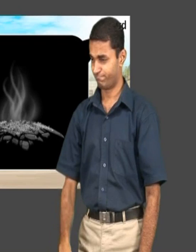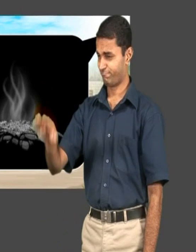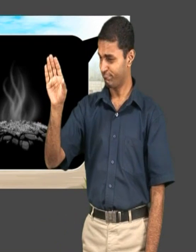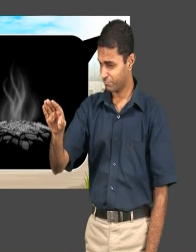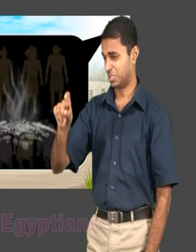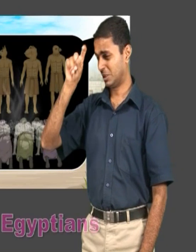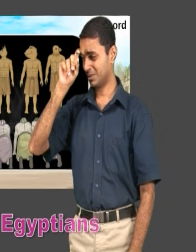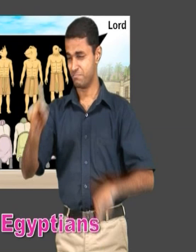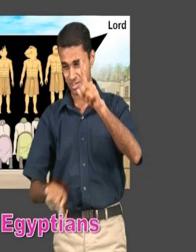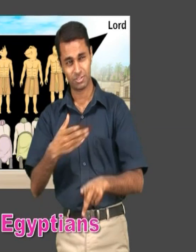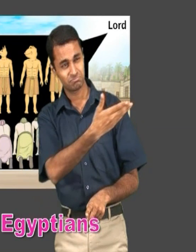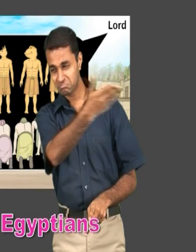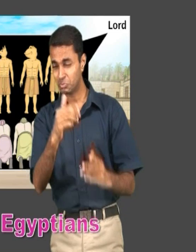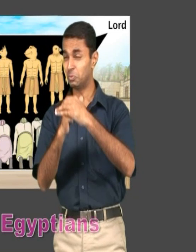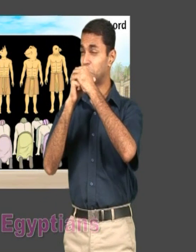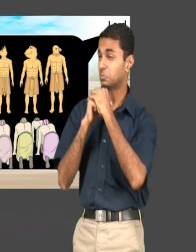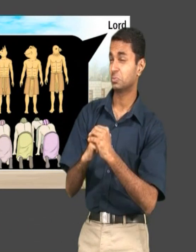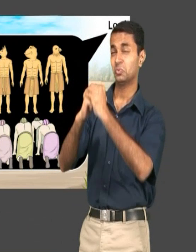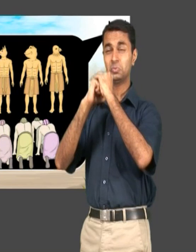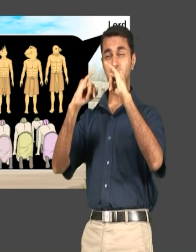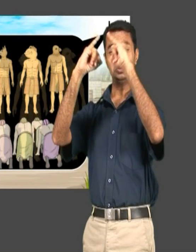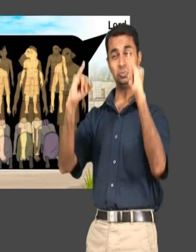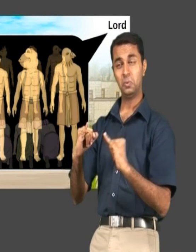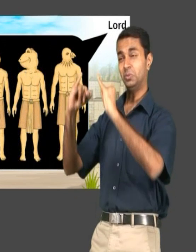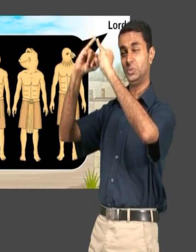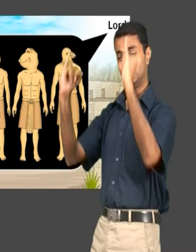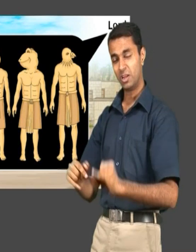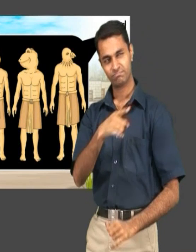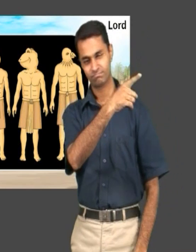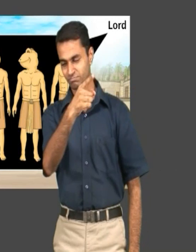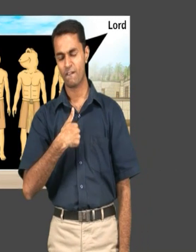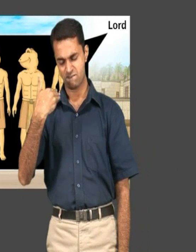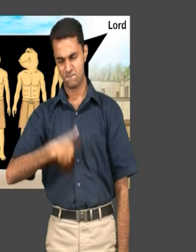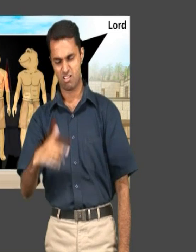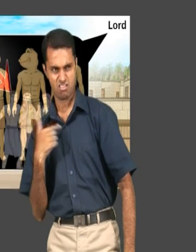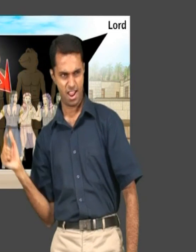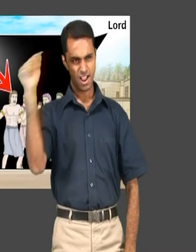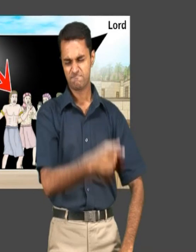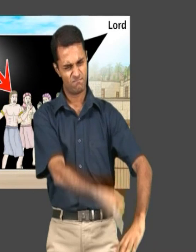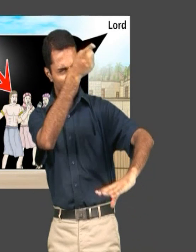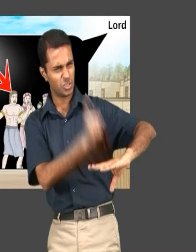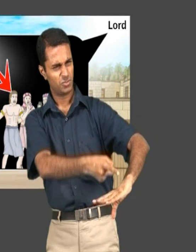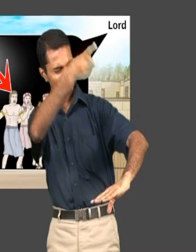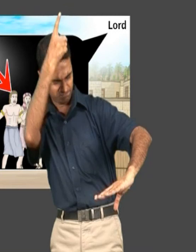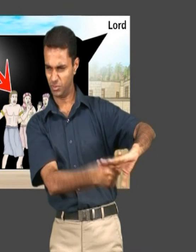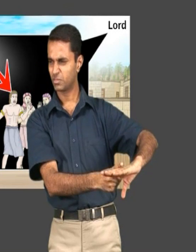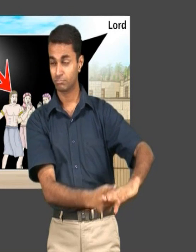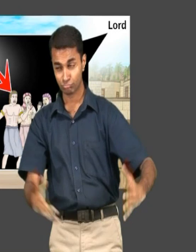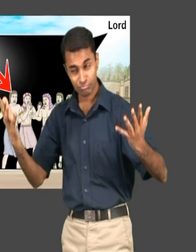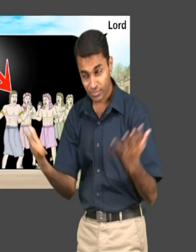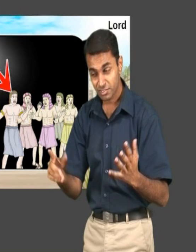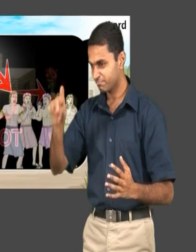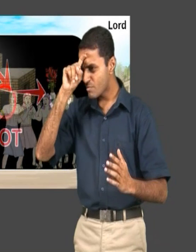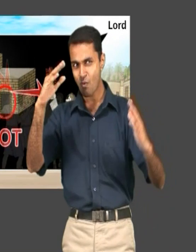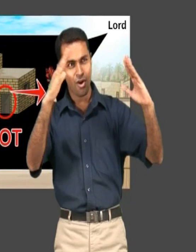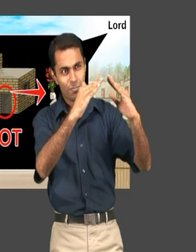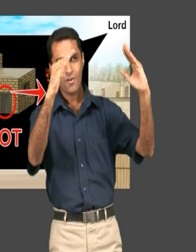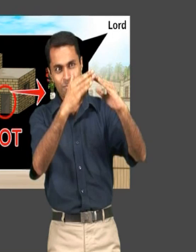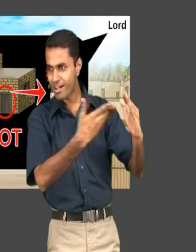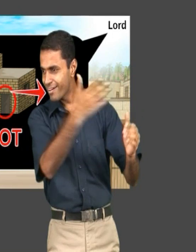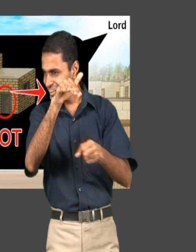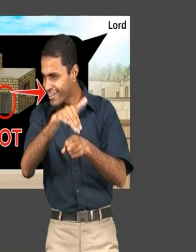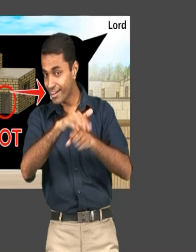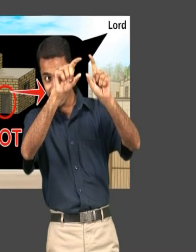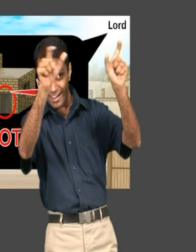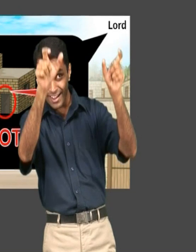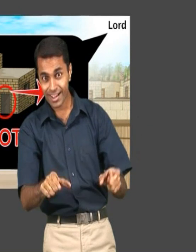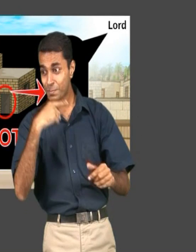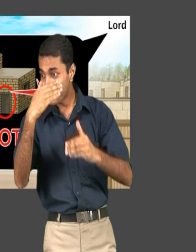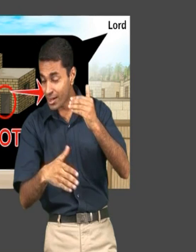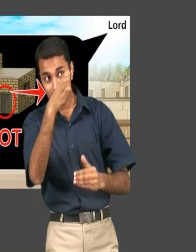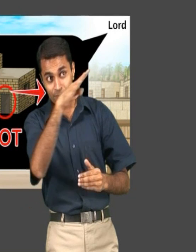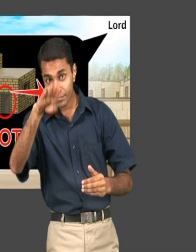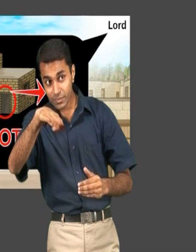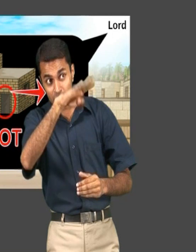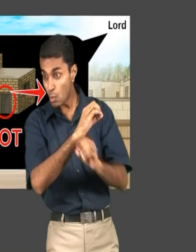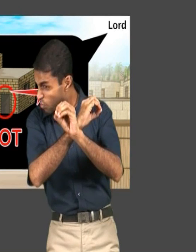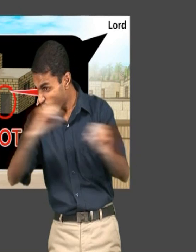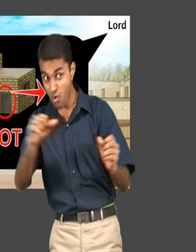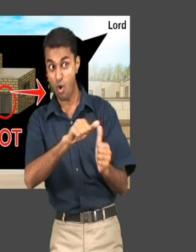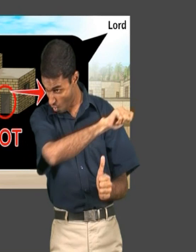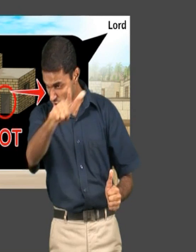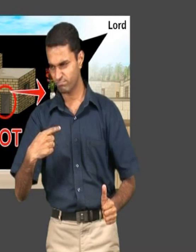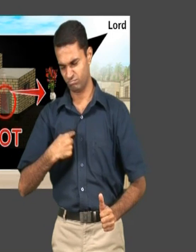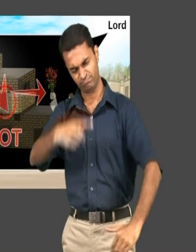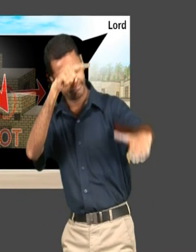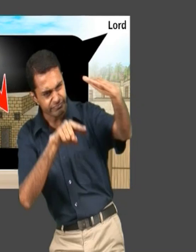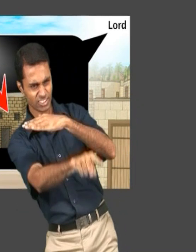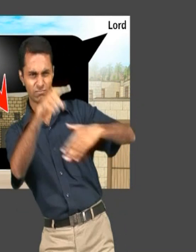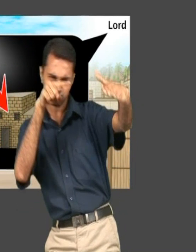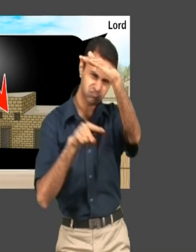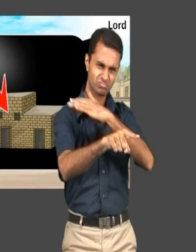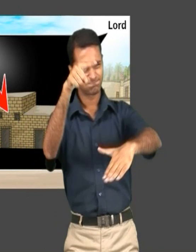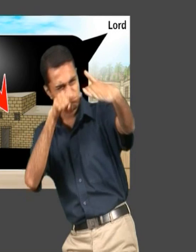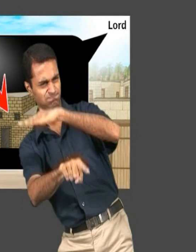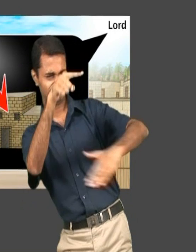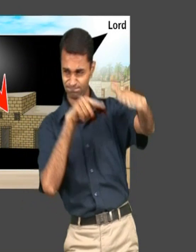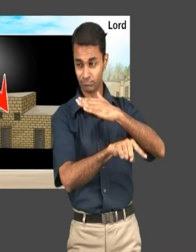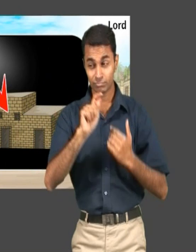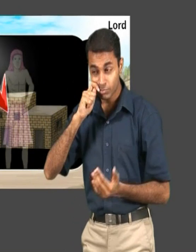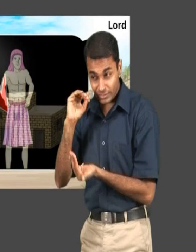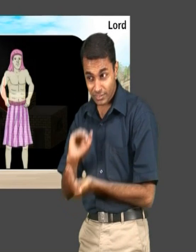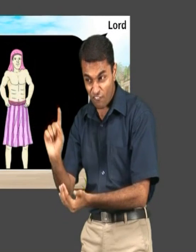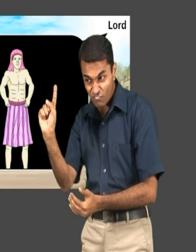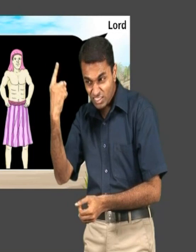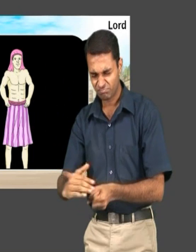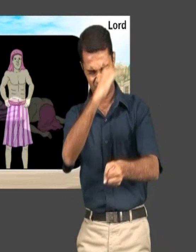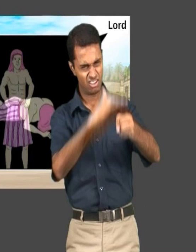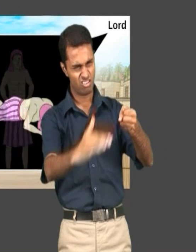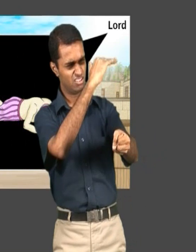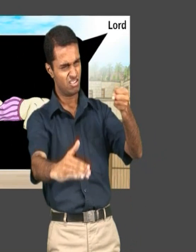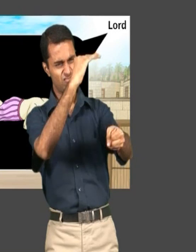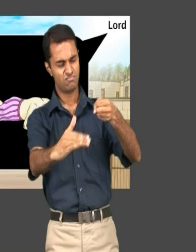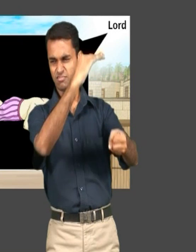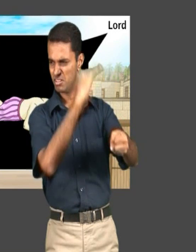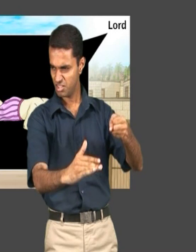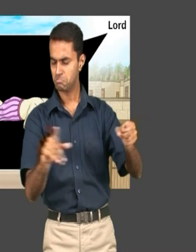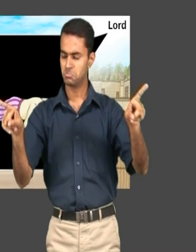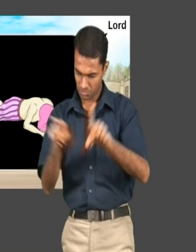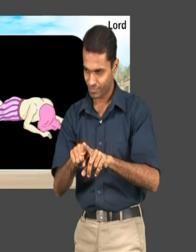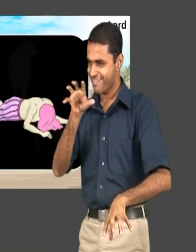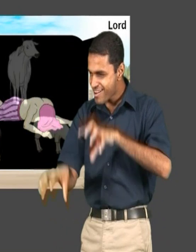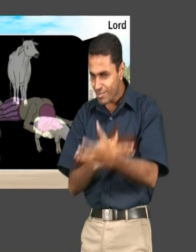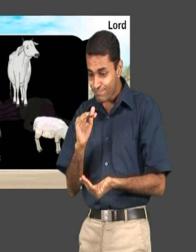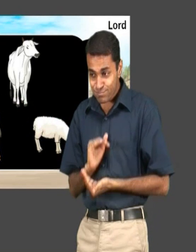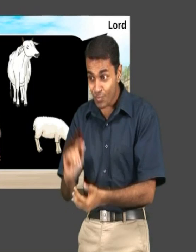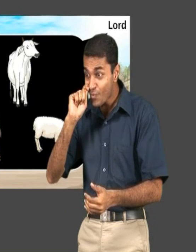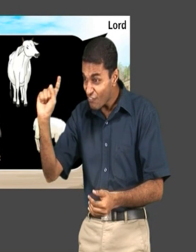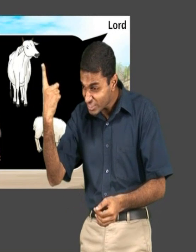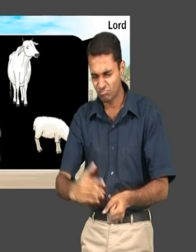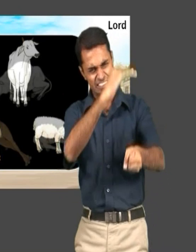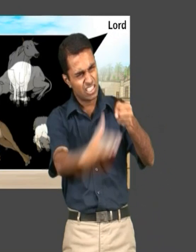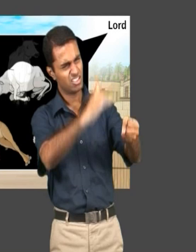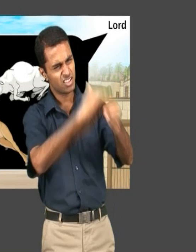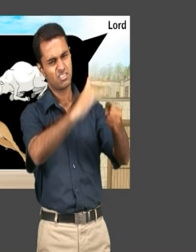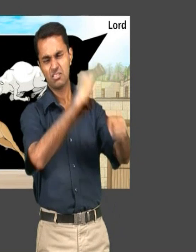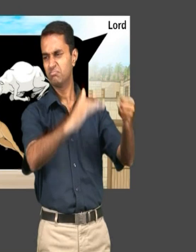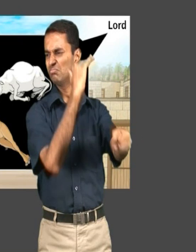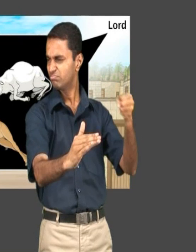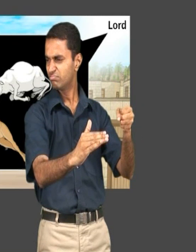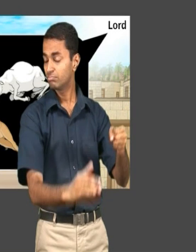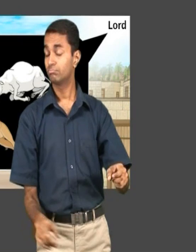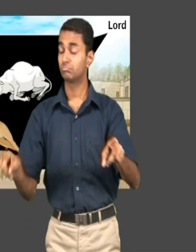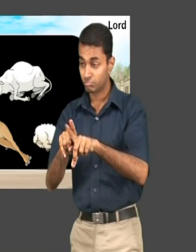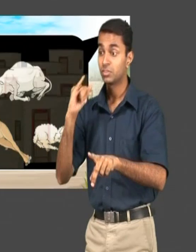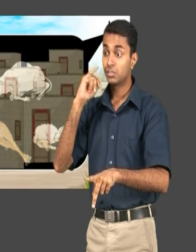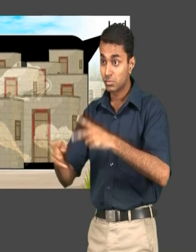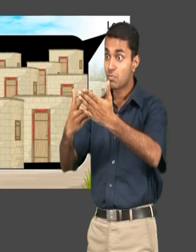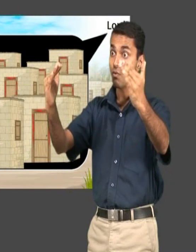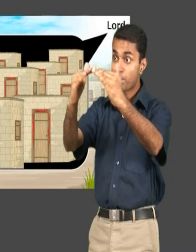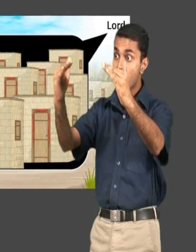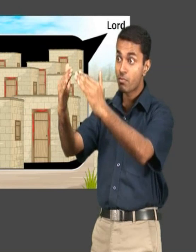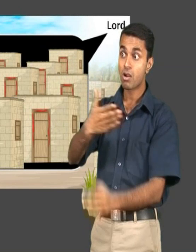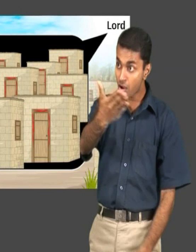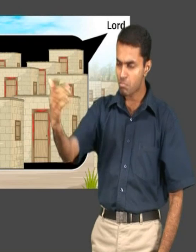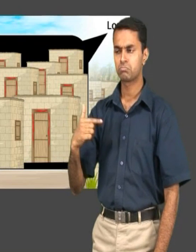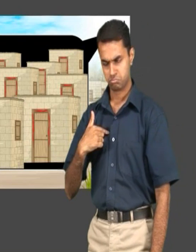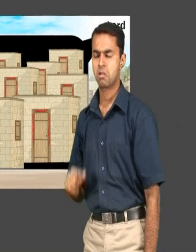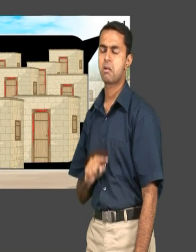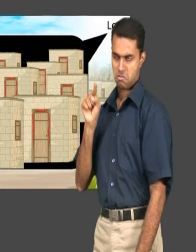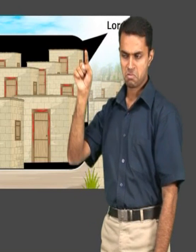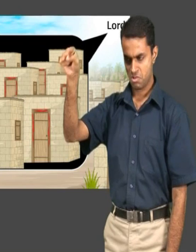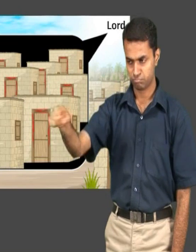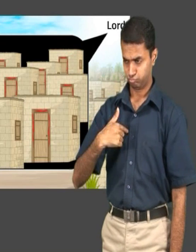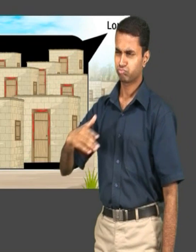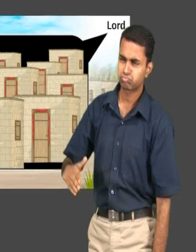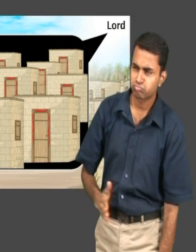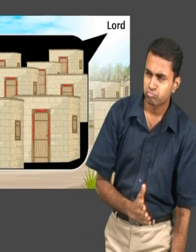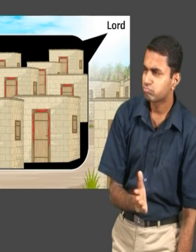On that night I will pass through the land of Egypt and strike down every firstborn male, both man and beast, and I will execute judgment against all the gods of Egypt.